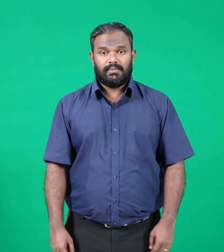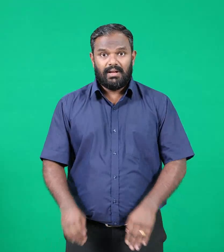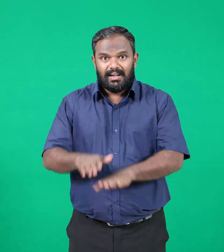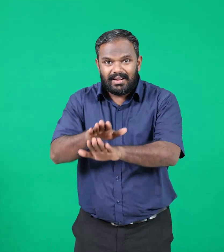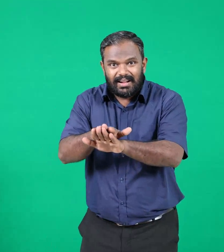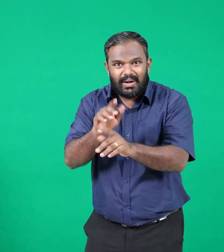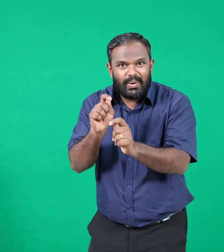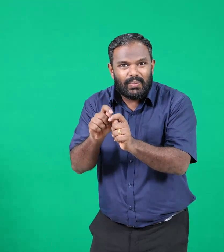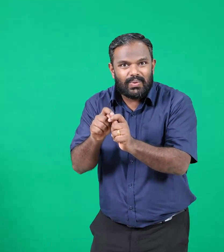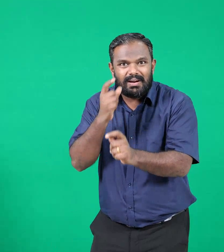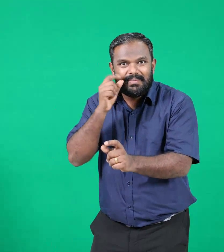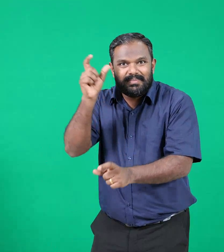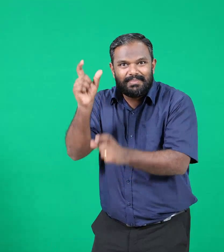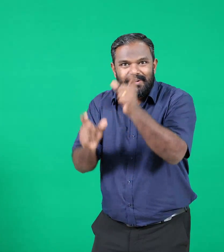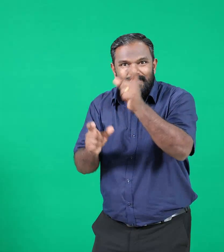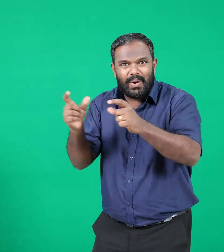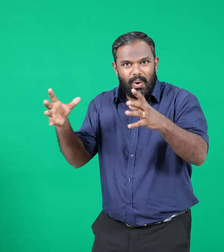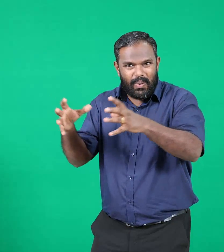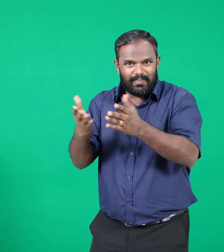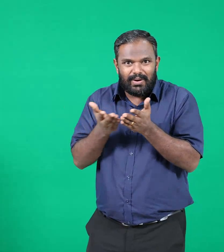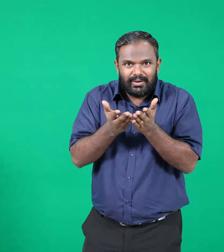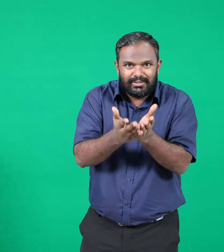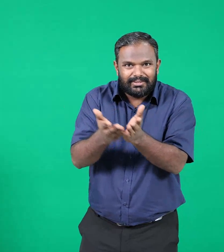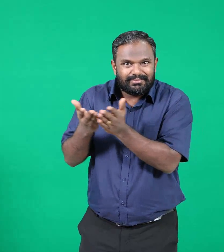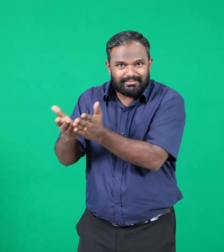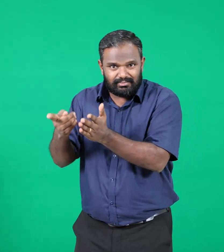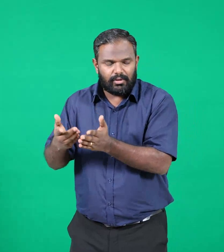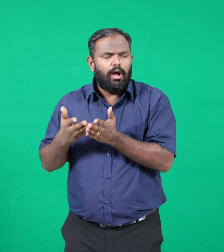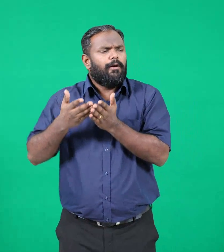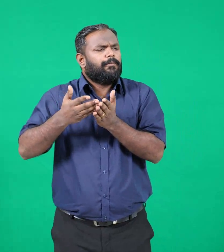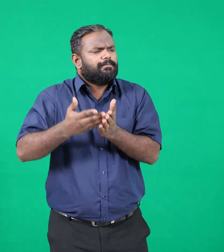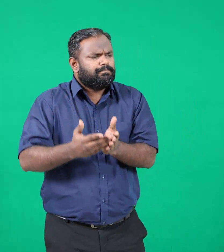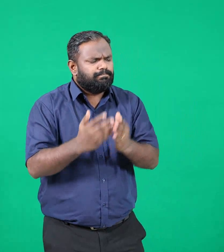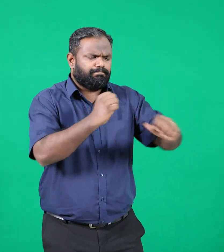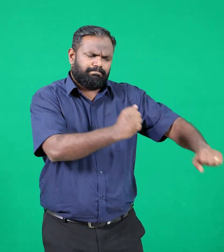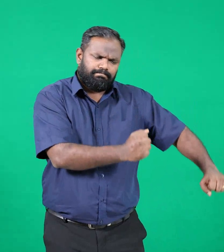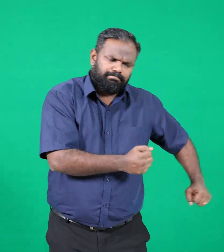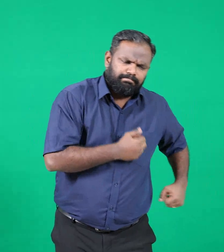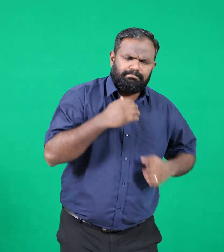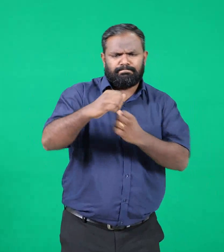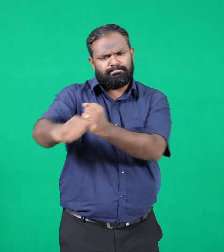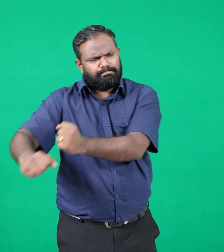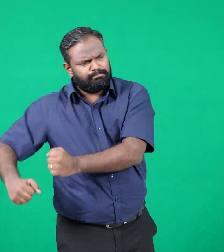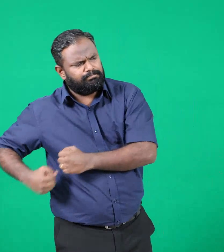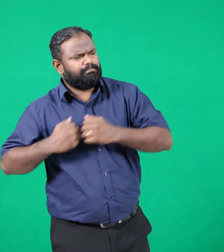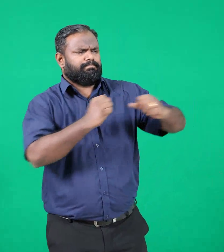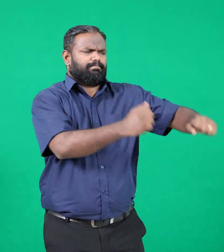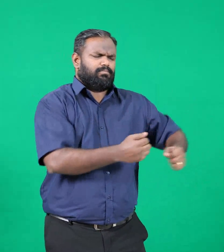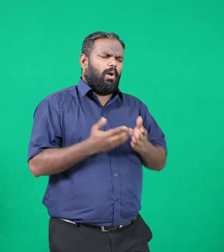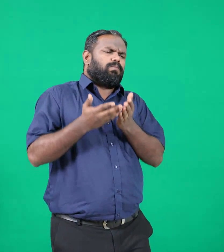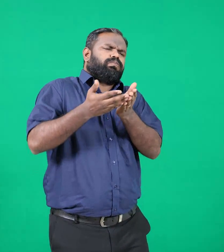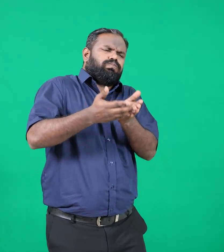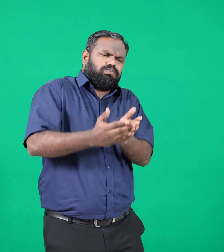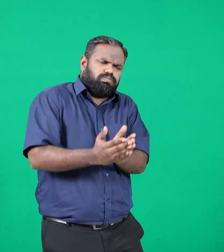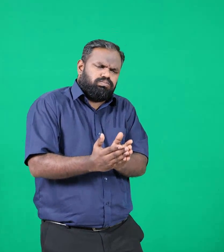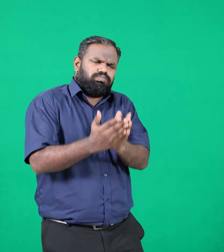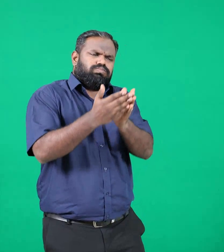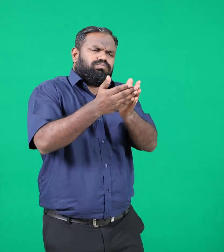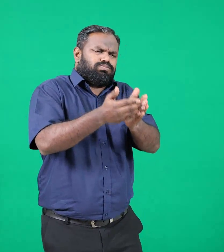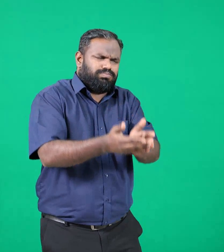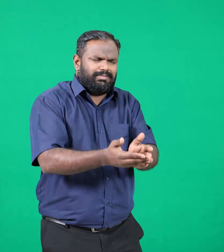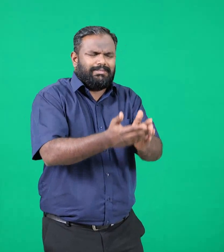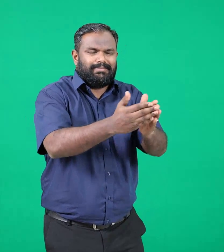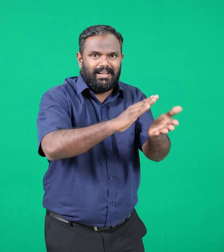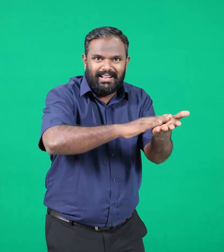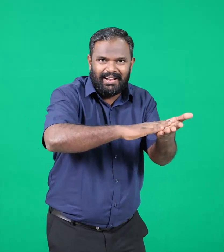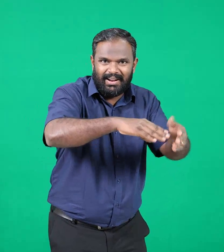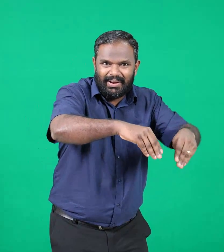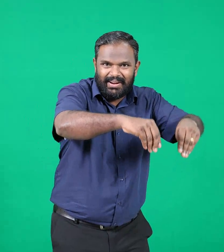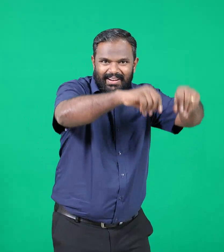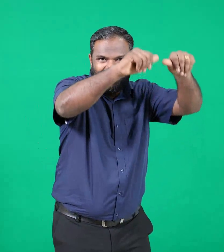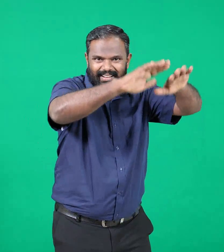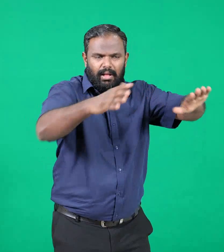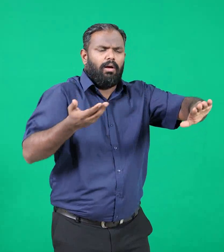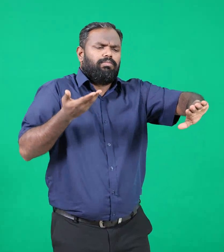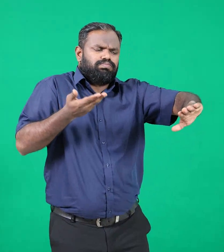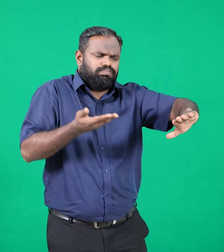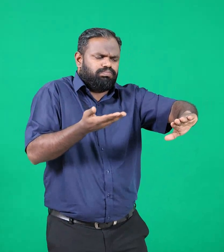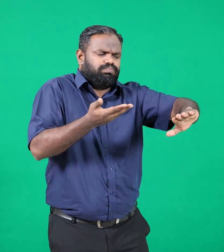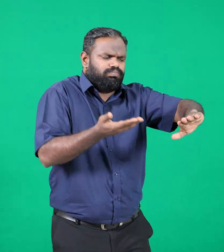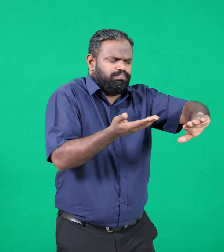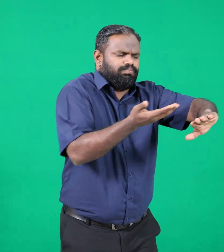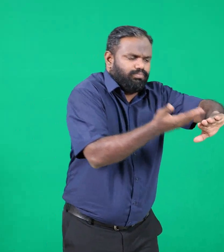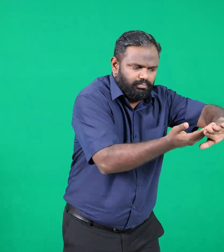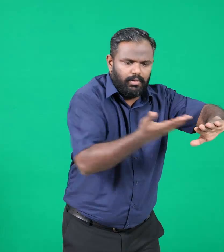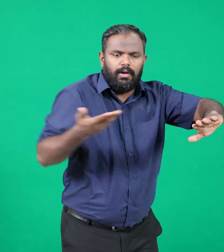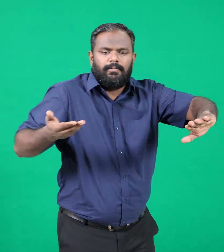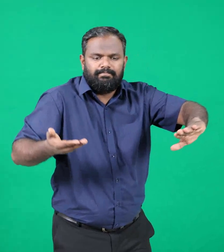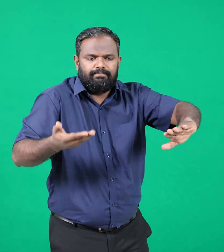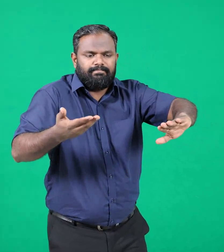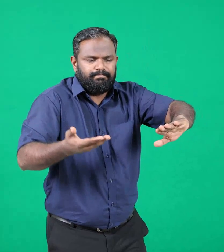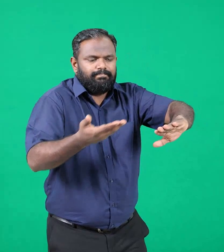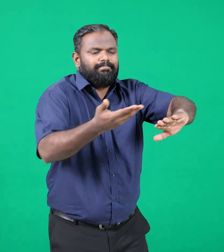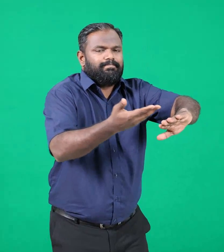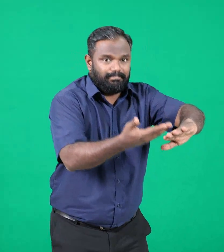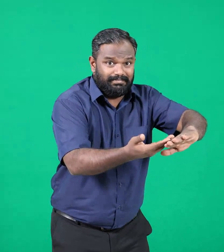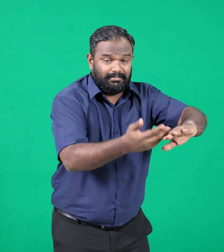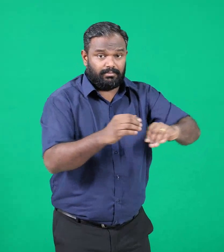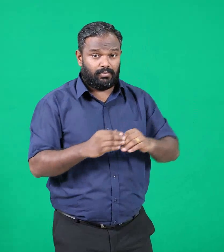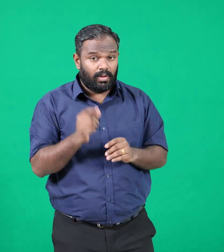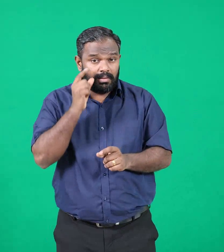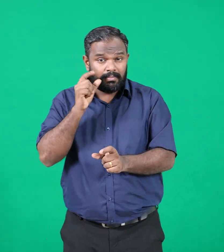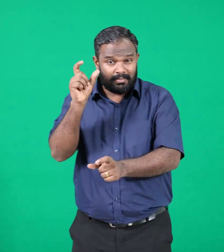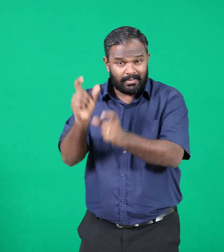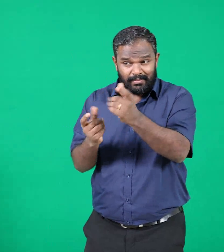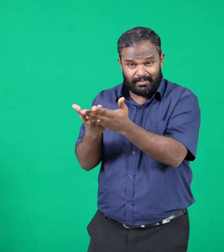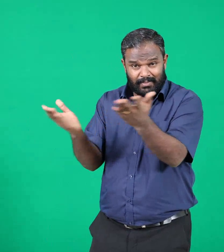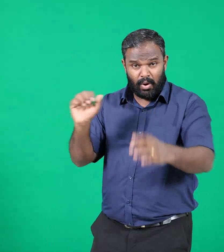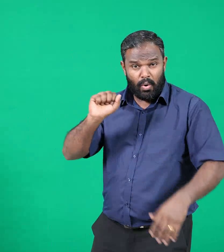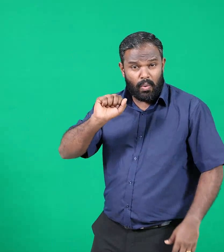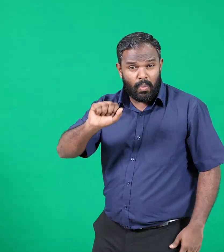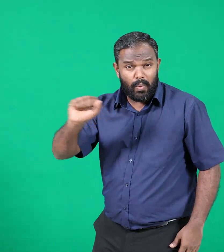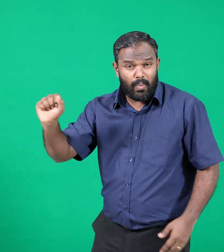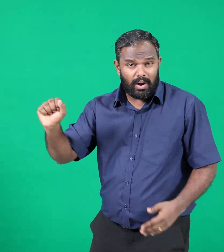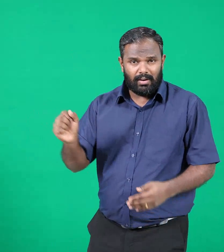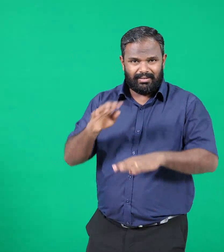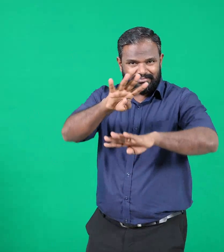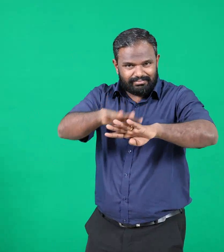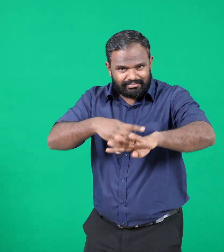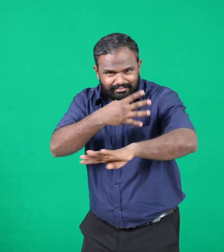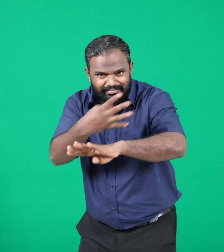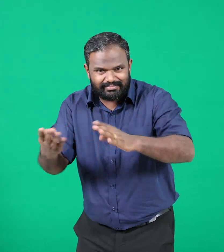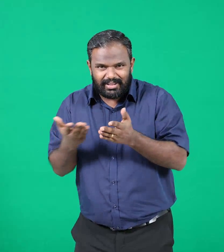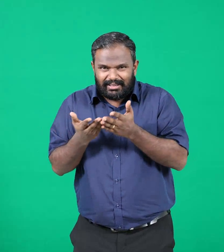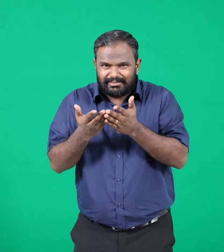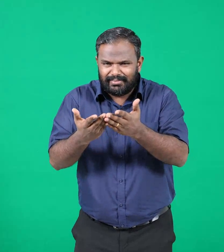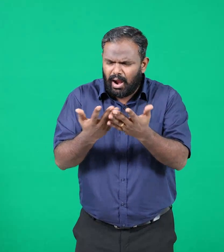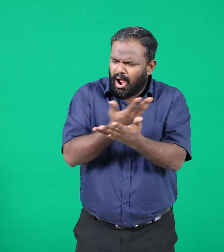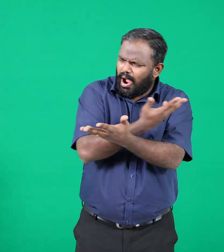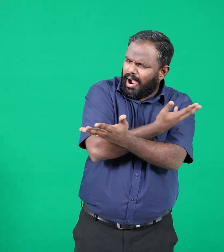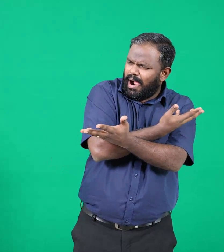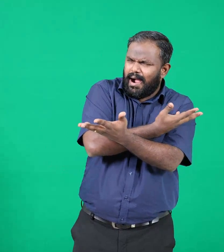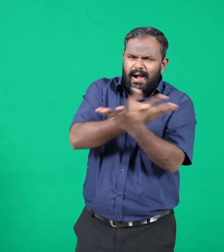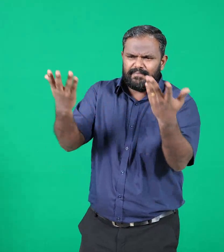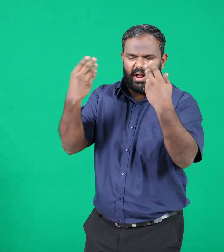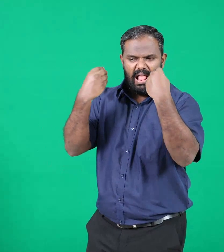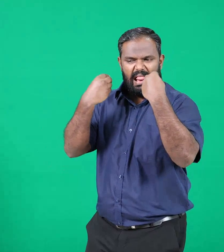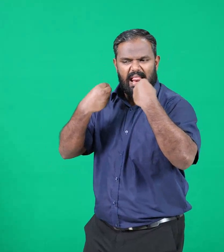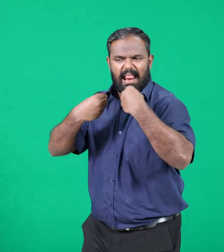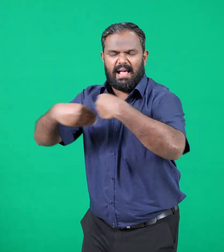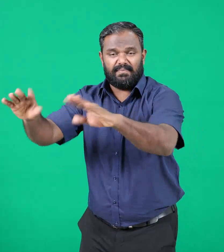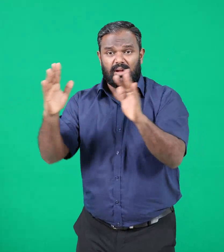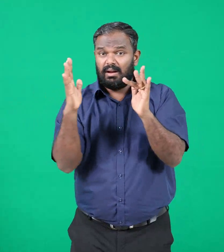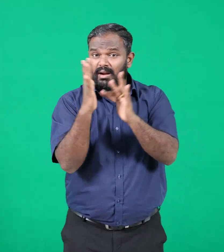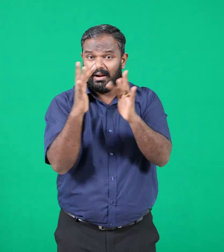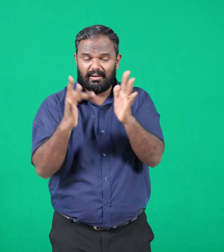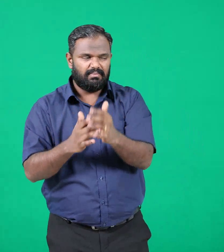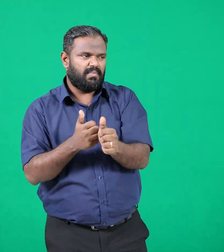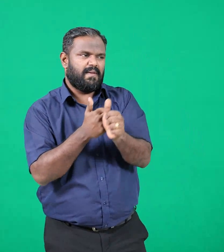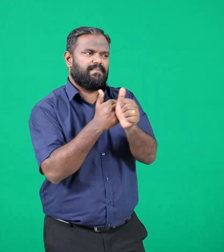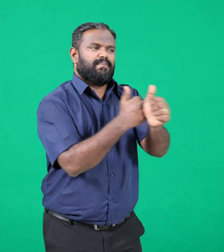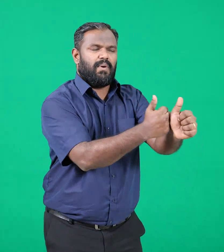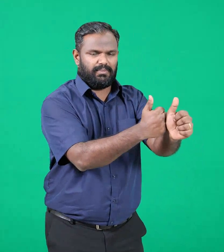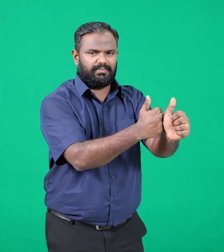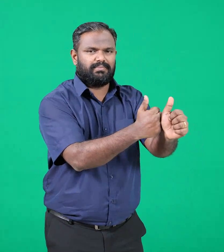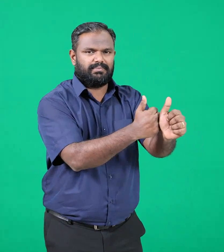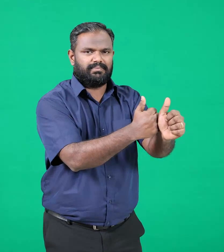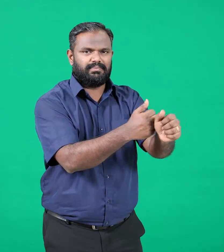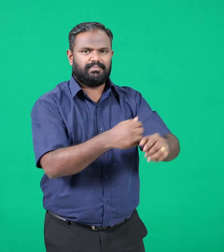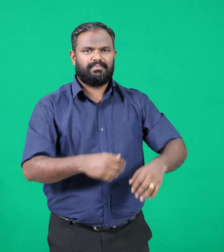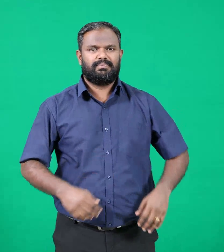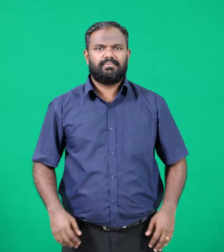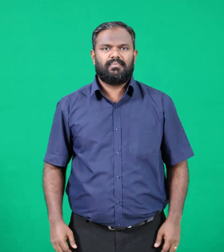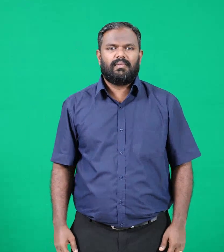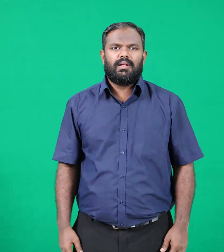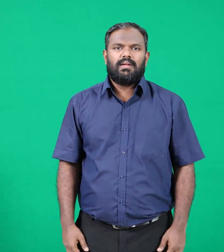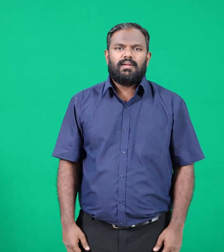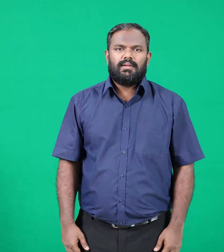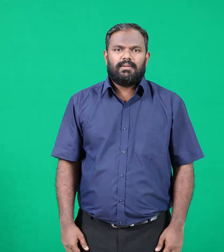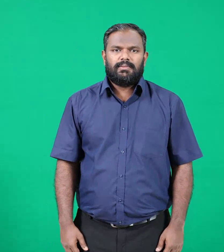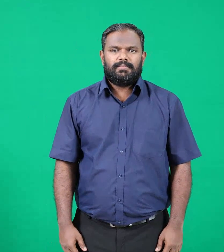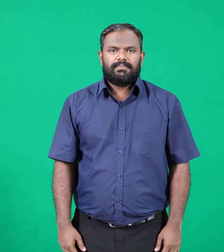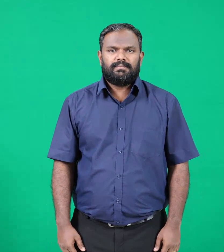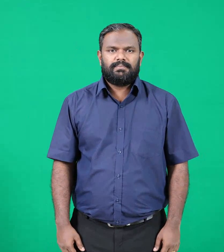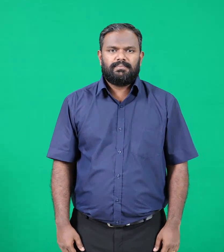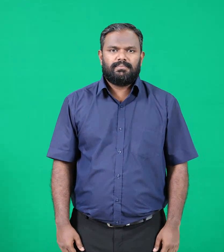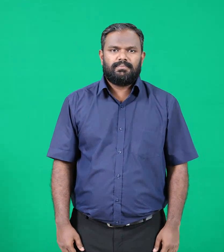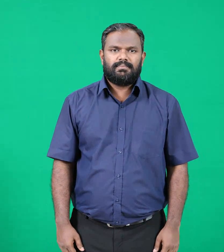And when they had brought their boats ashore, they left everything and followed Him.